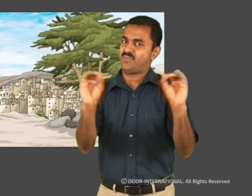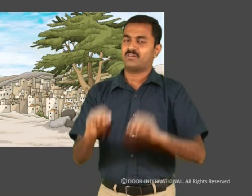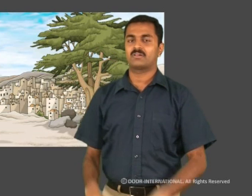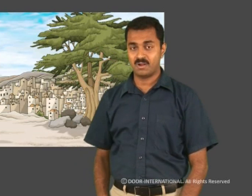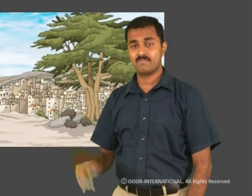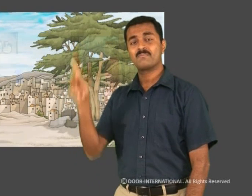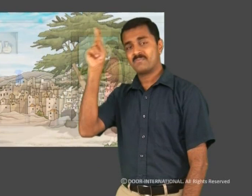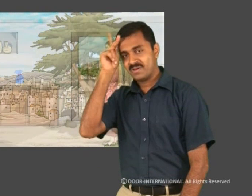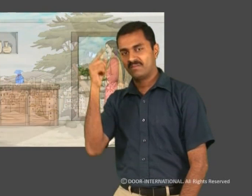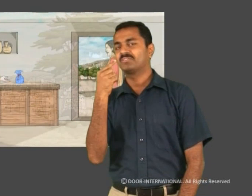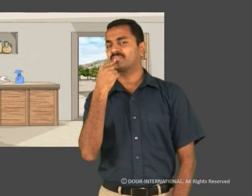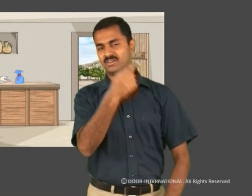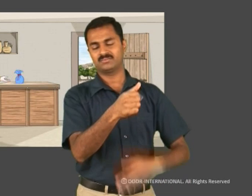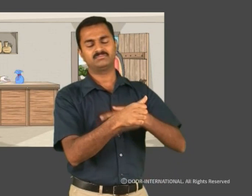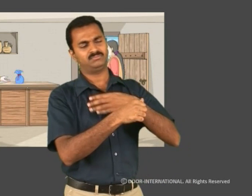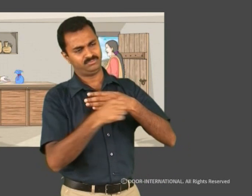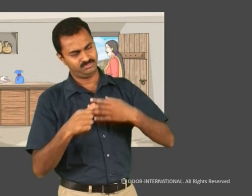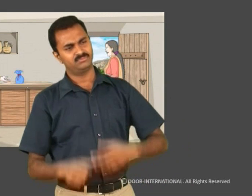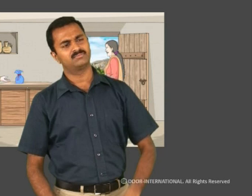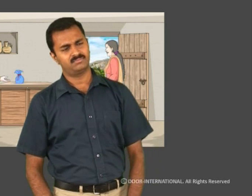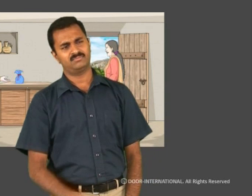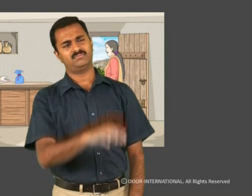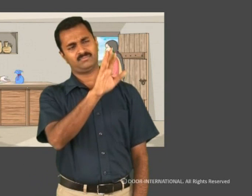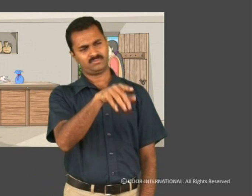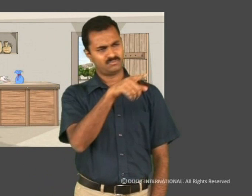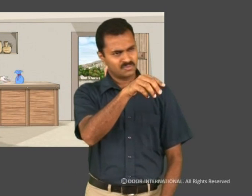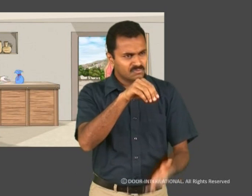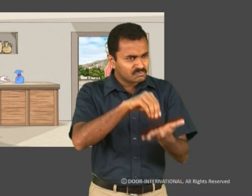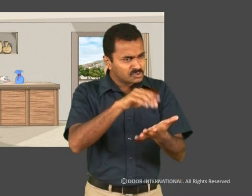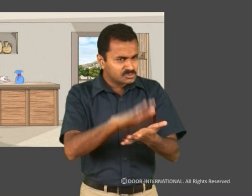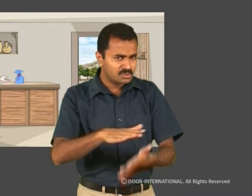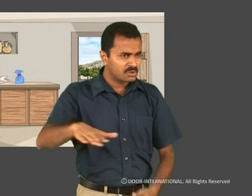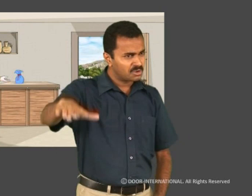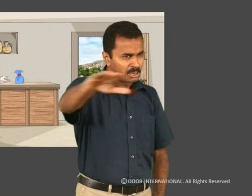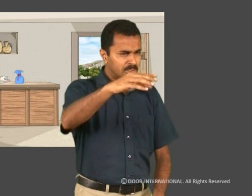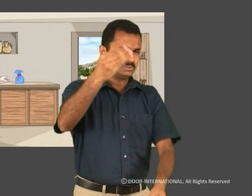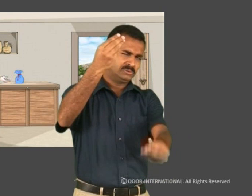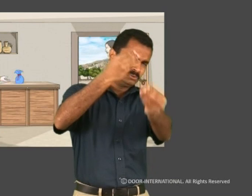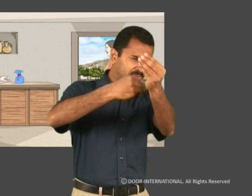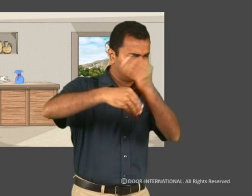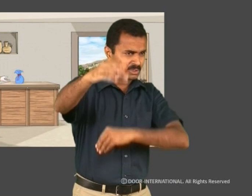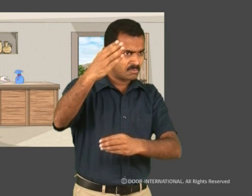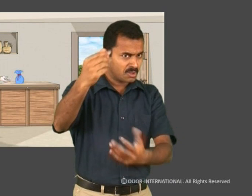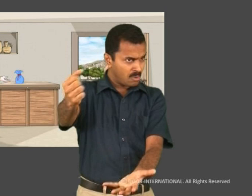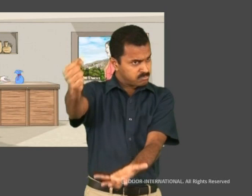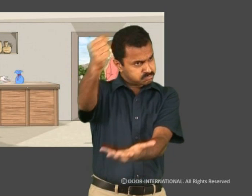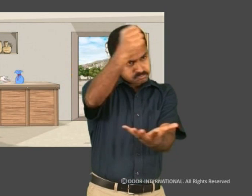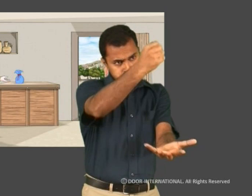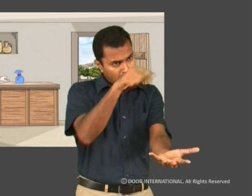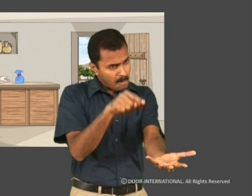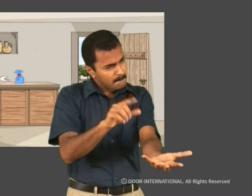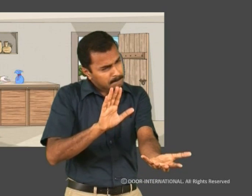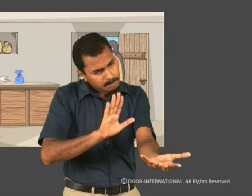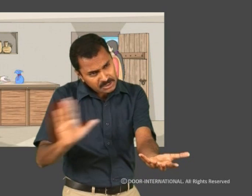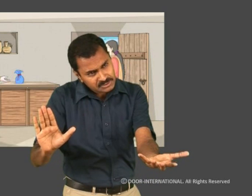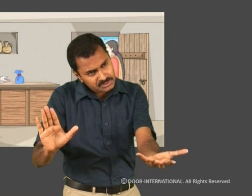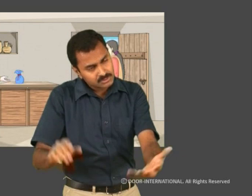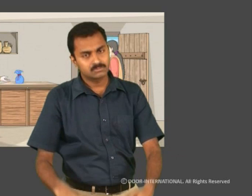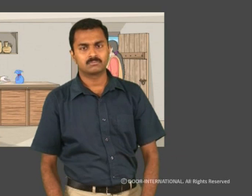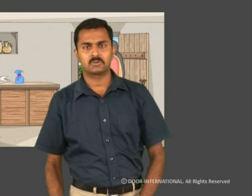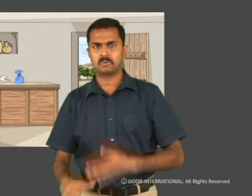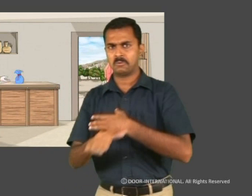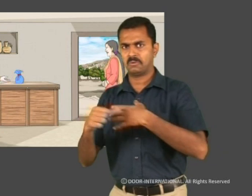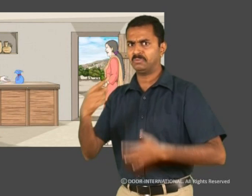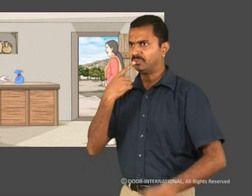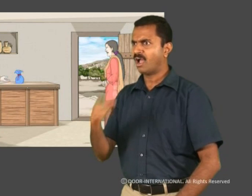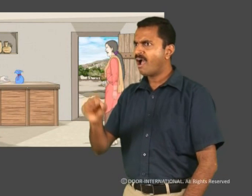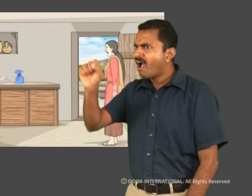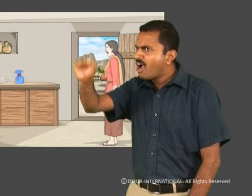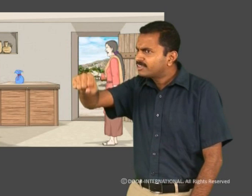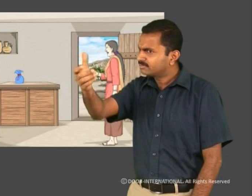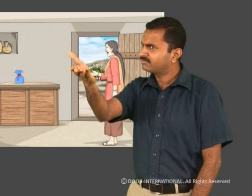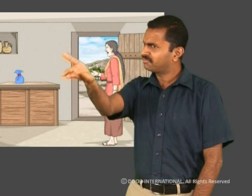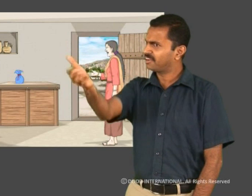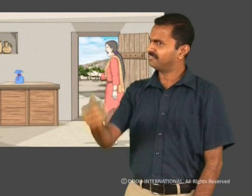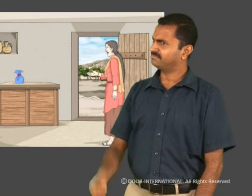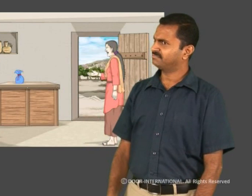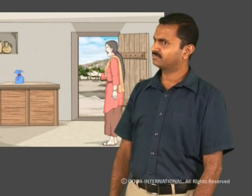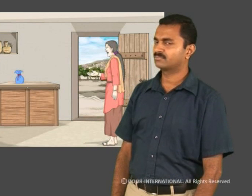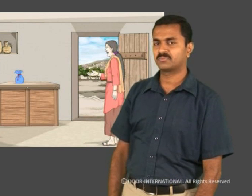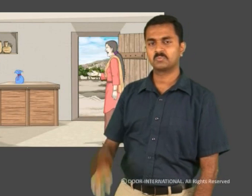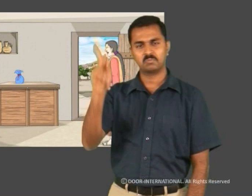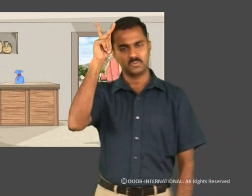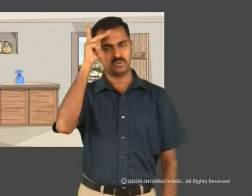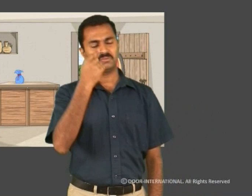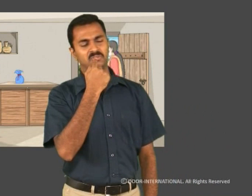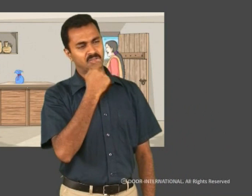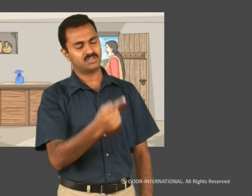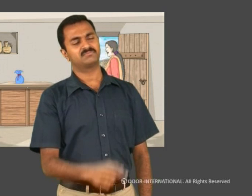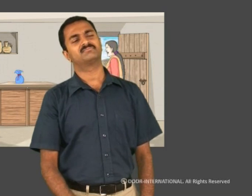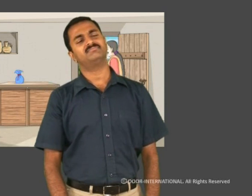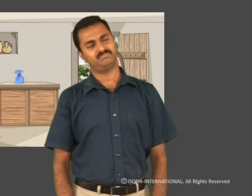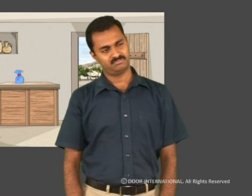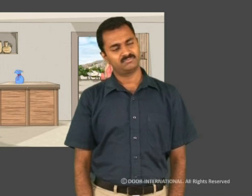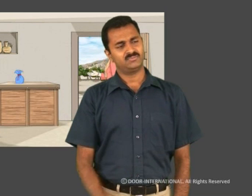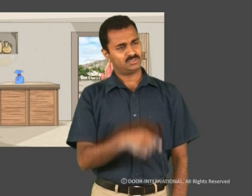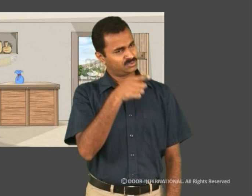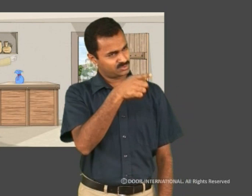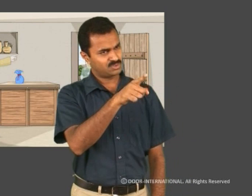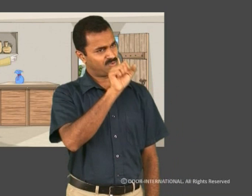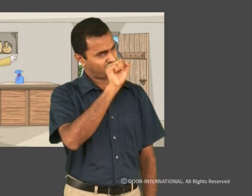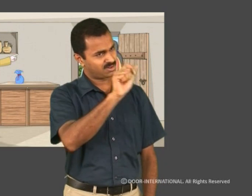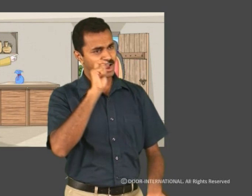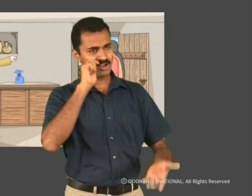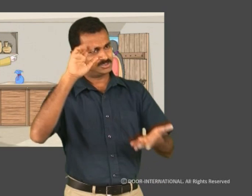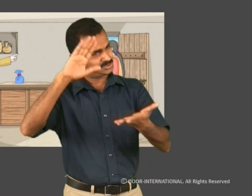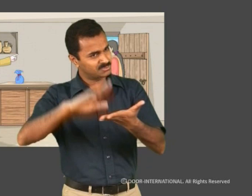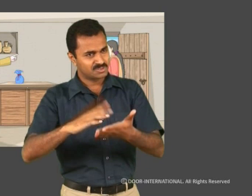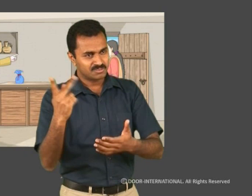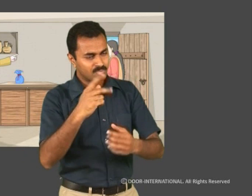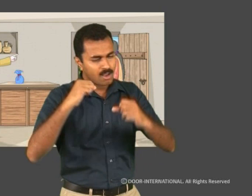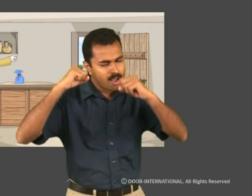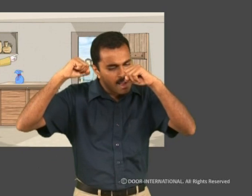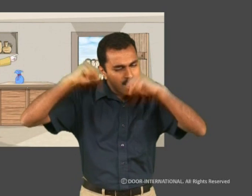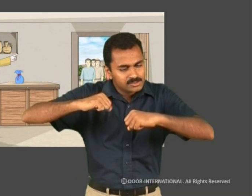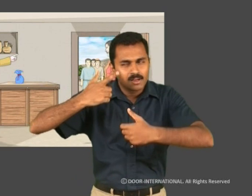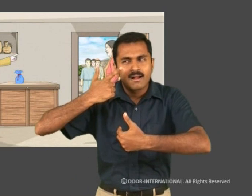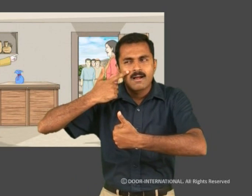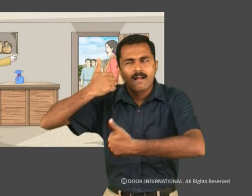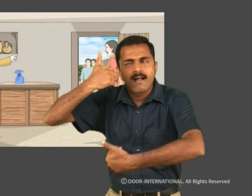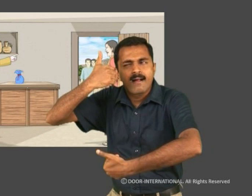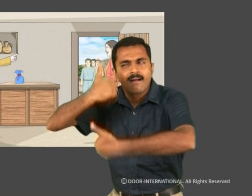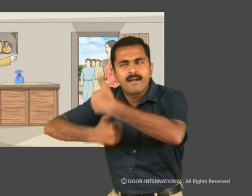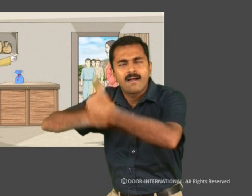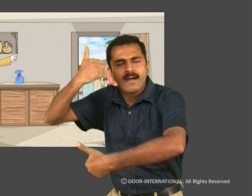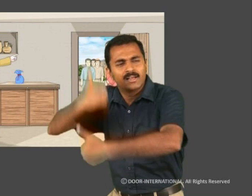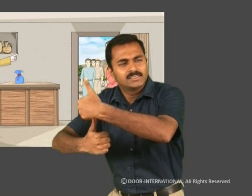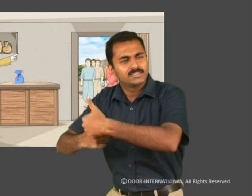“Tell me,” said Peter, “is this the price you and your husband got for the land?”